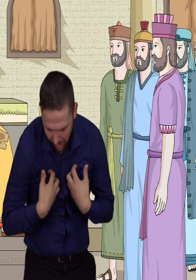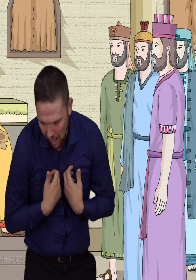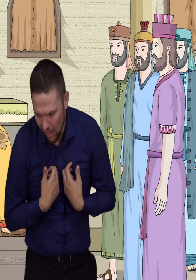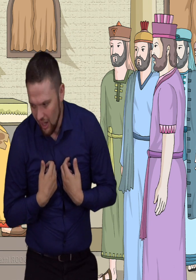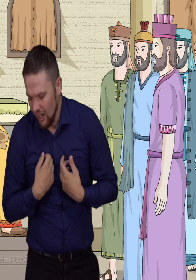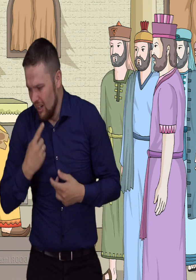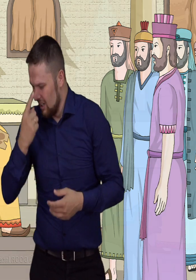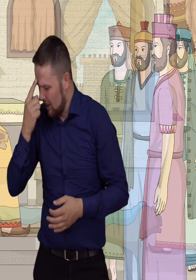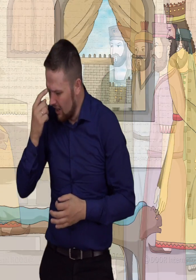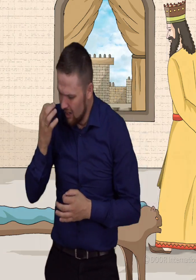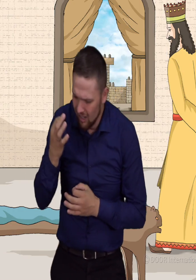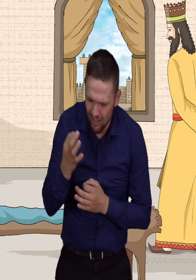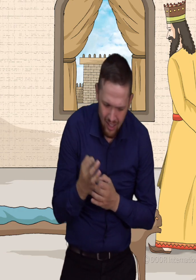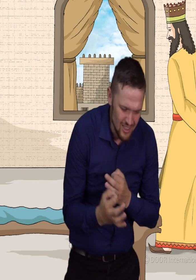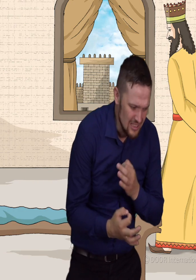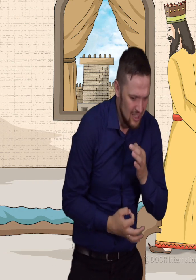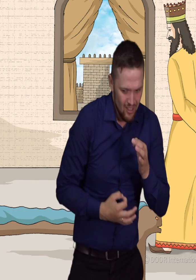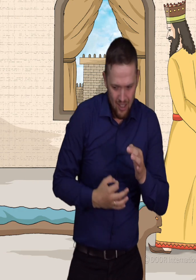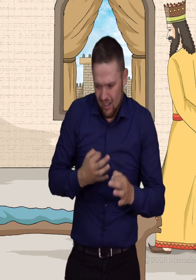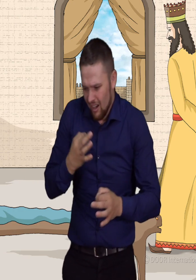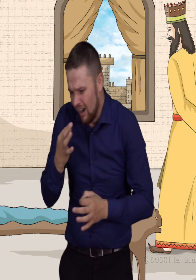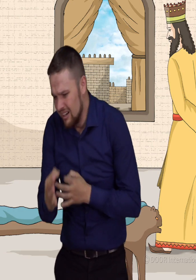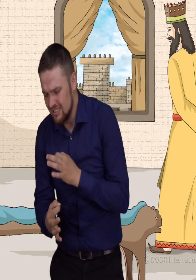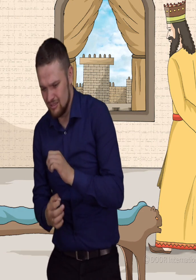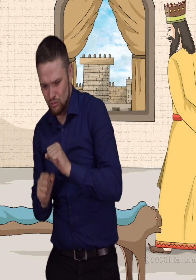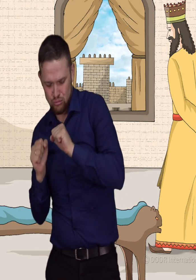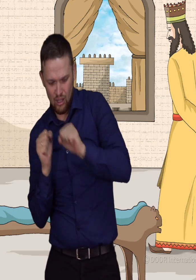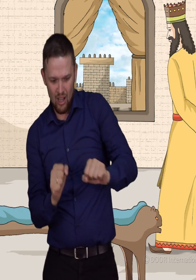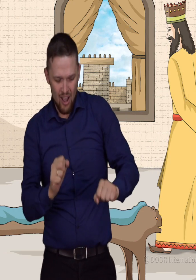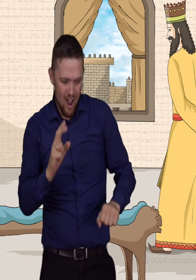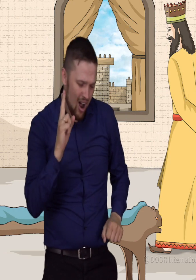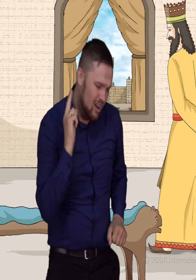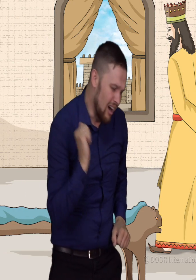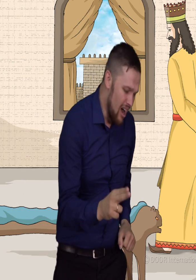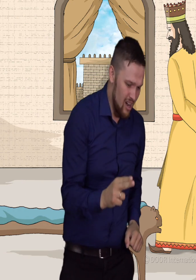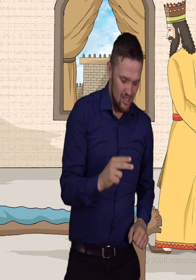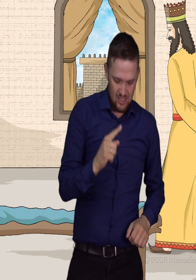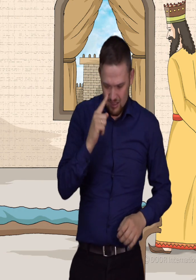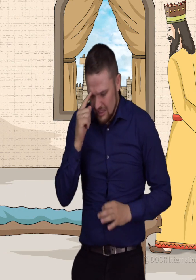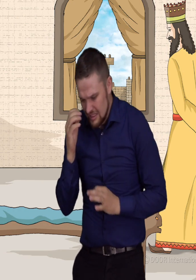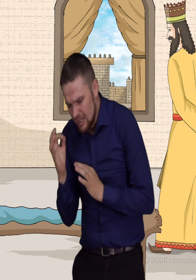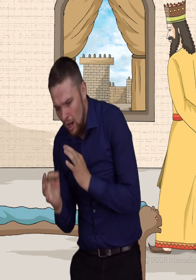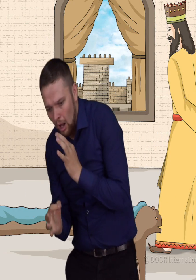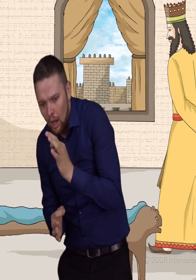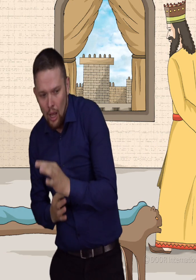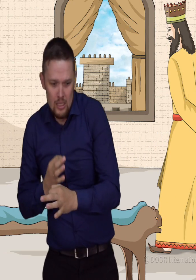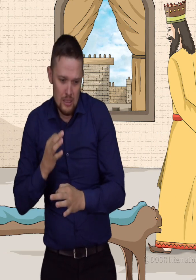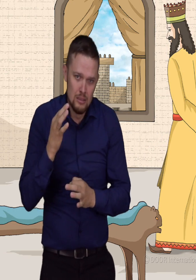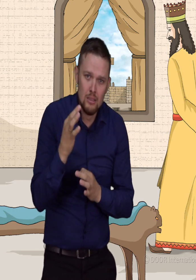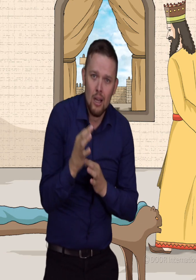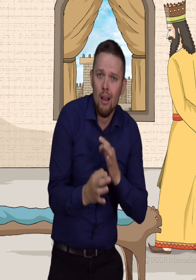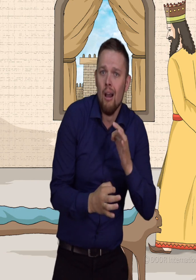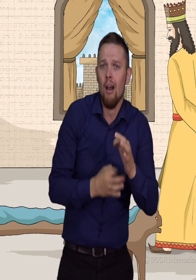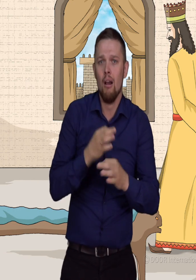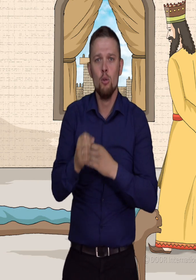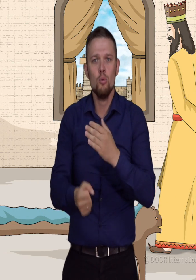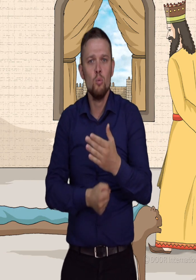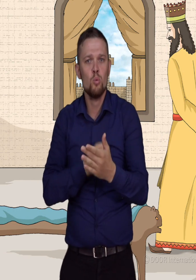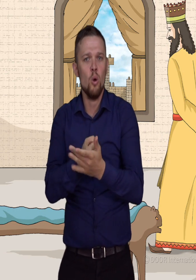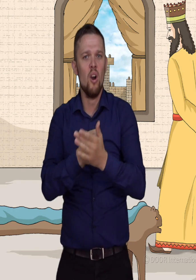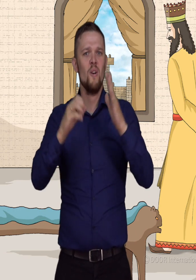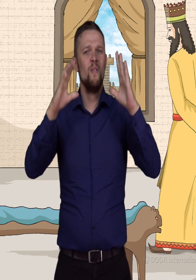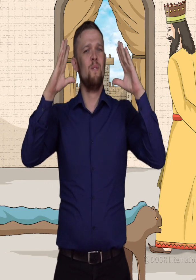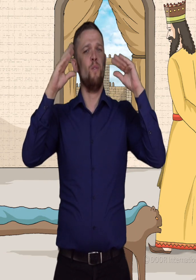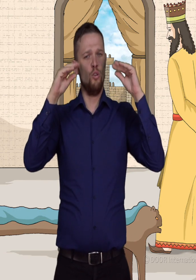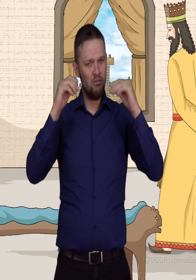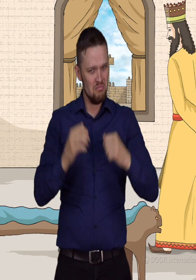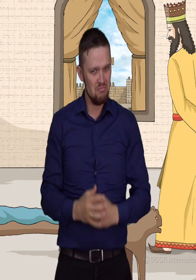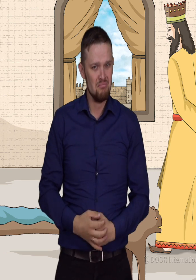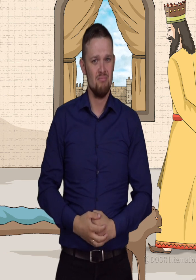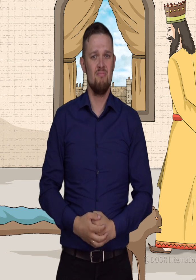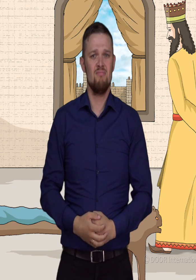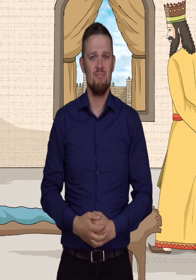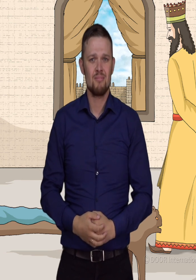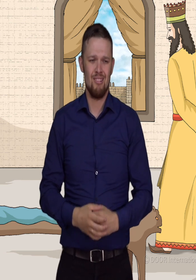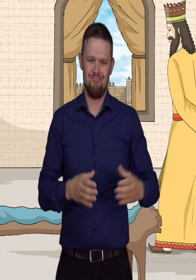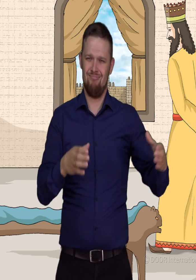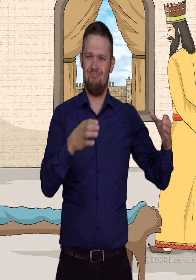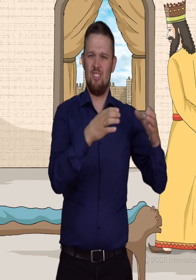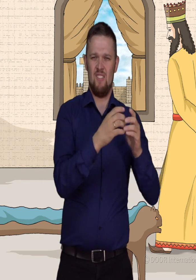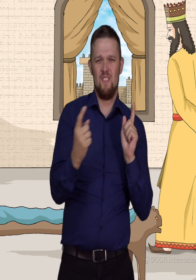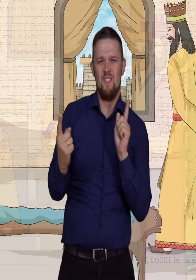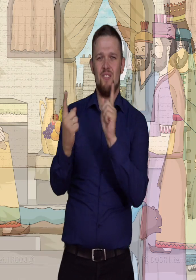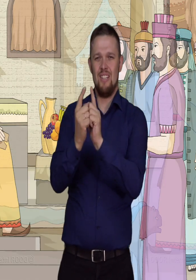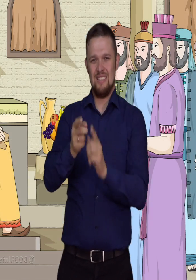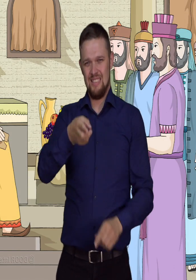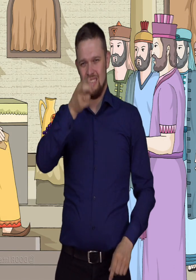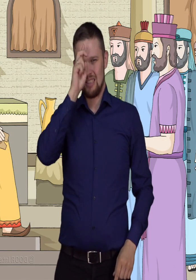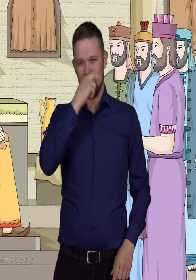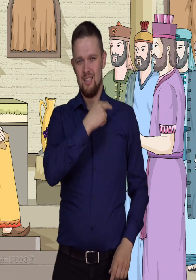As soon as the king heard this, he was deeply distressed and set his mind on delivering Daniel, and he labored until sundown to rescue him.